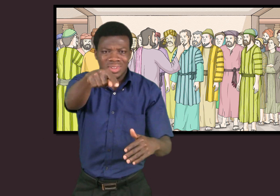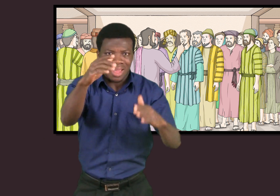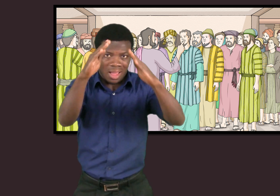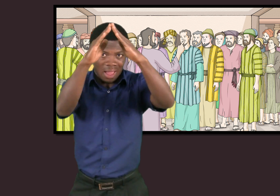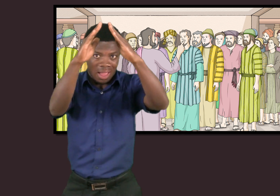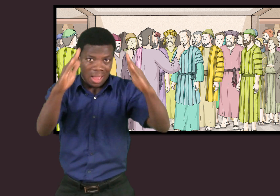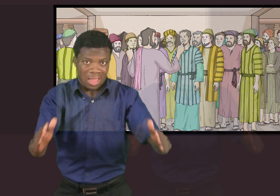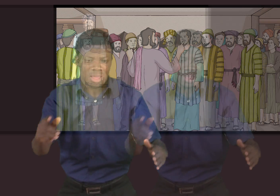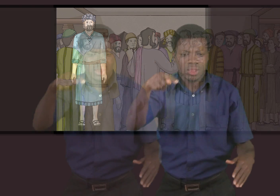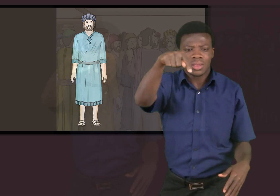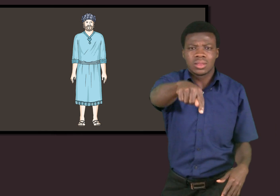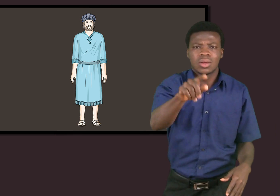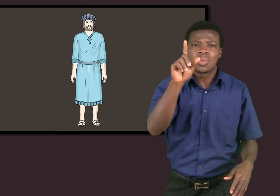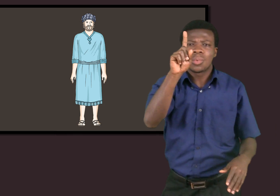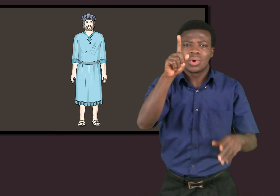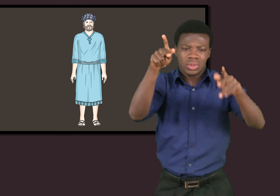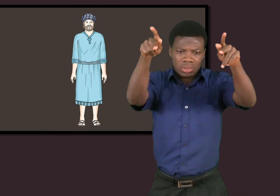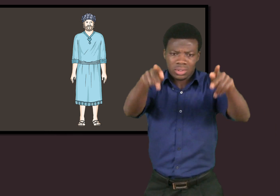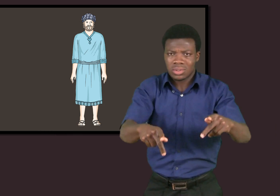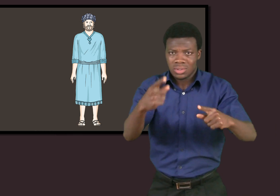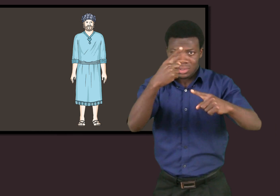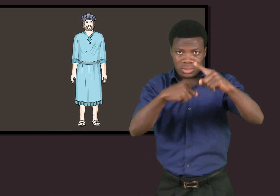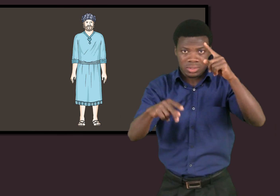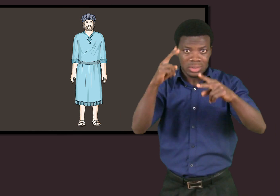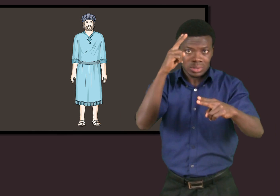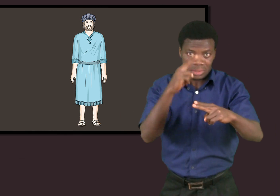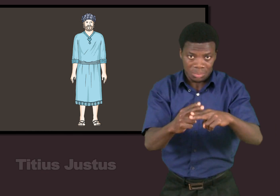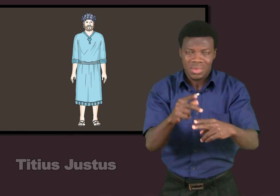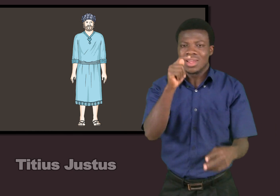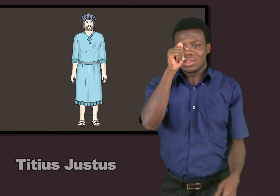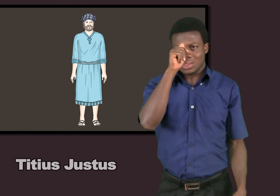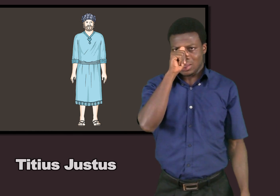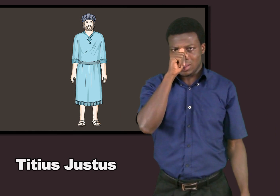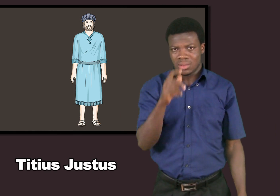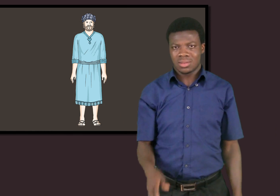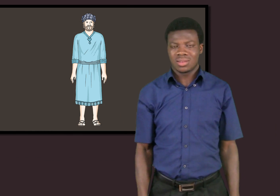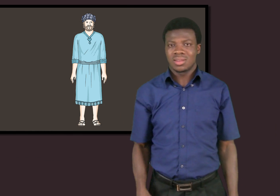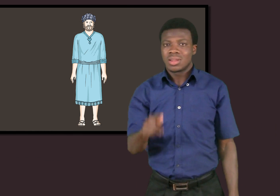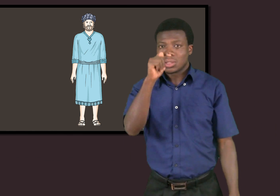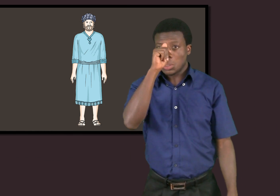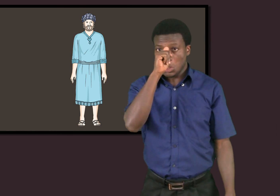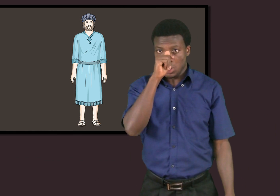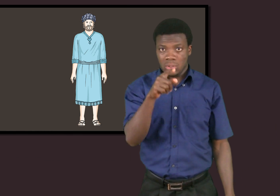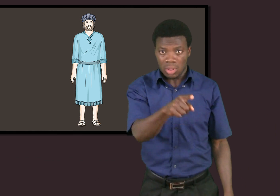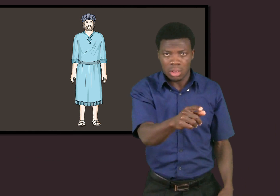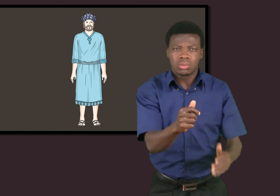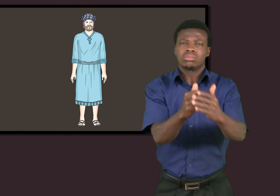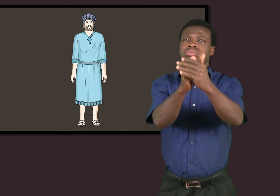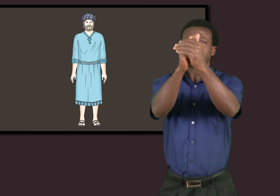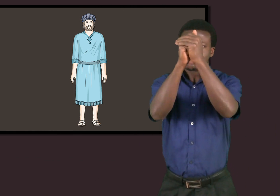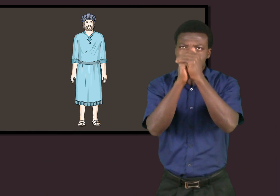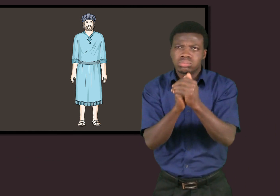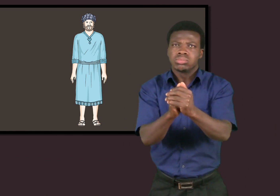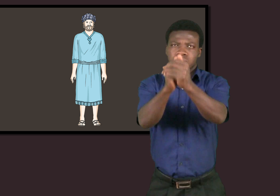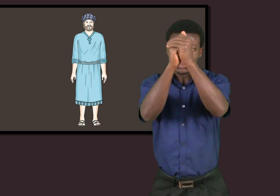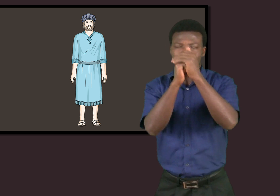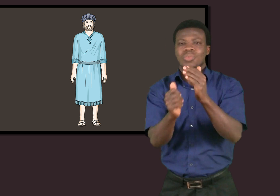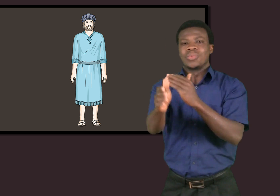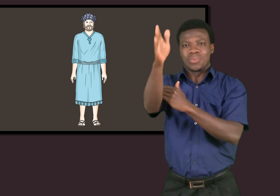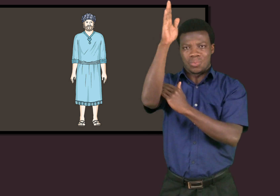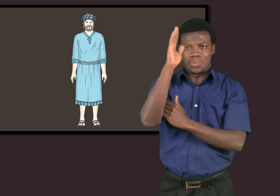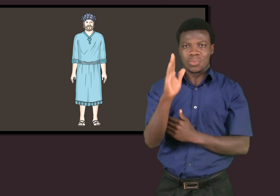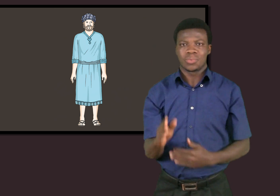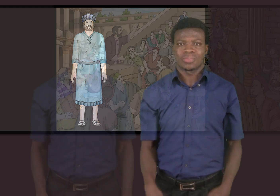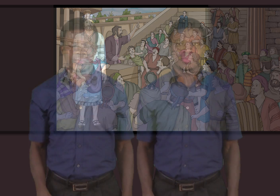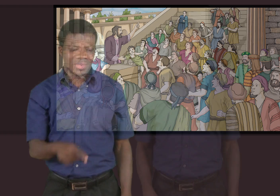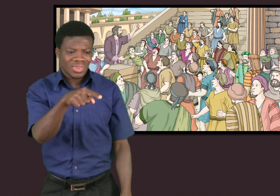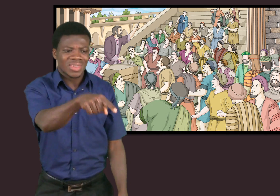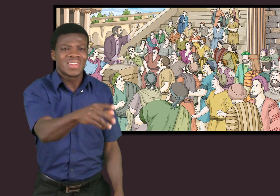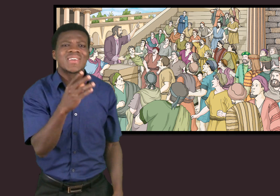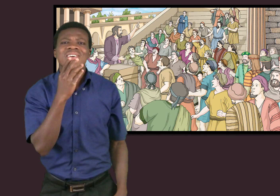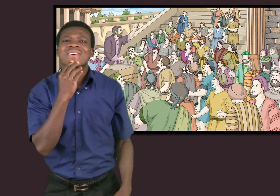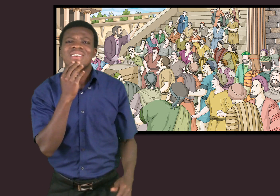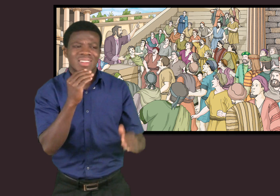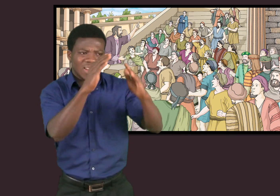So Paul left the synagogue and went next door to the house of Titus Justus, a worshiper of God.